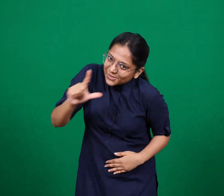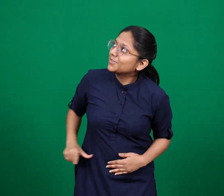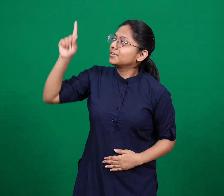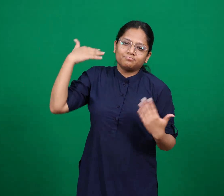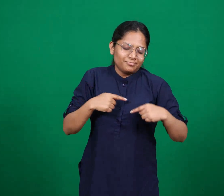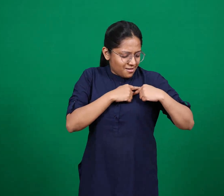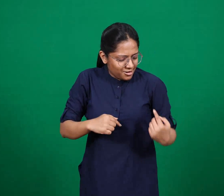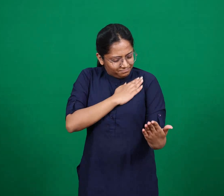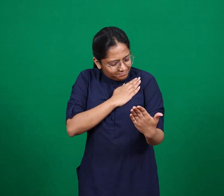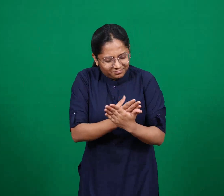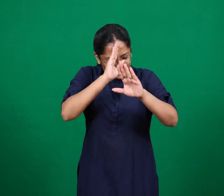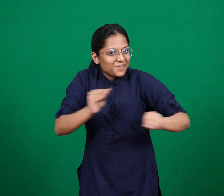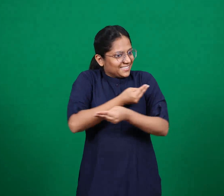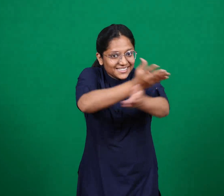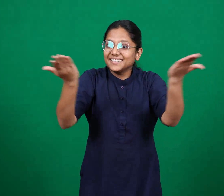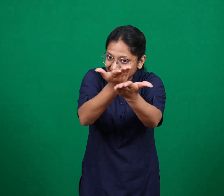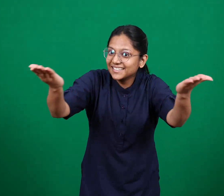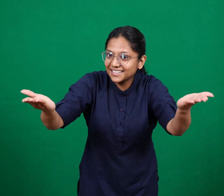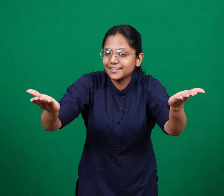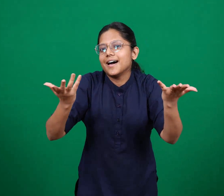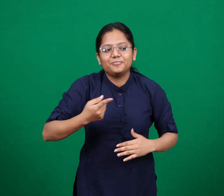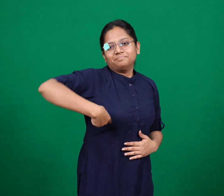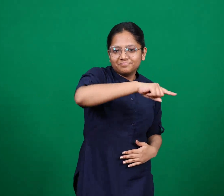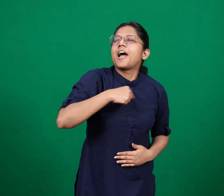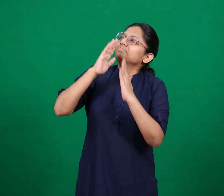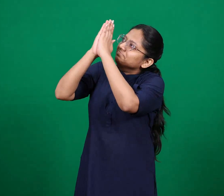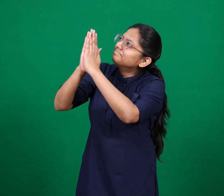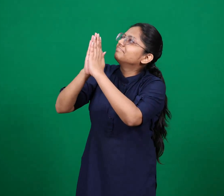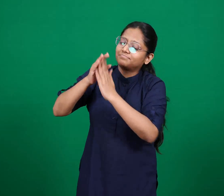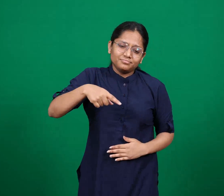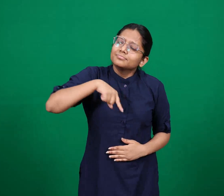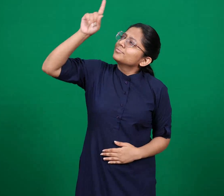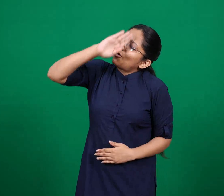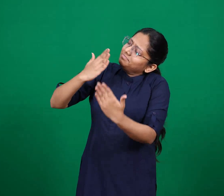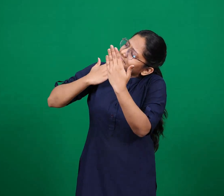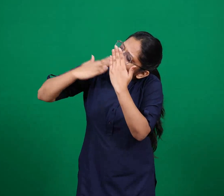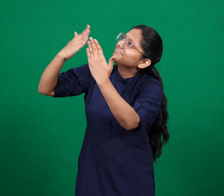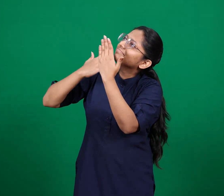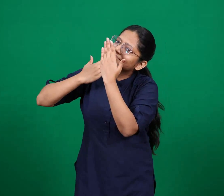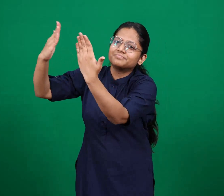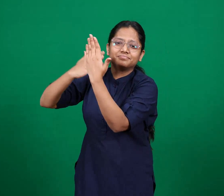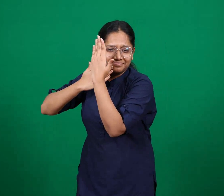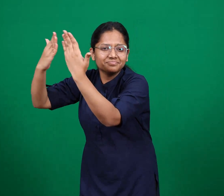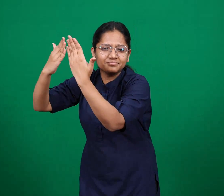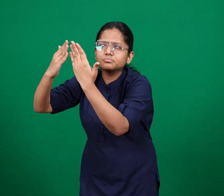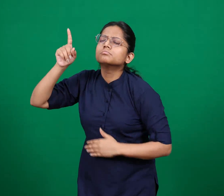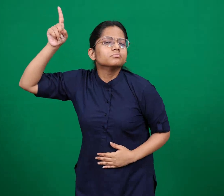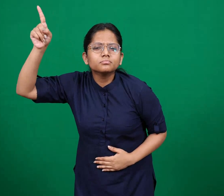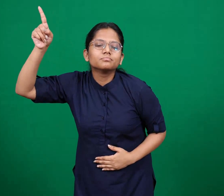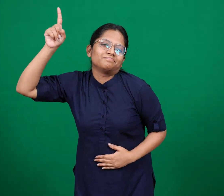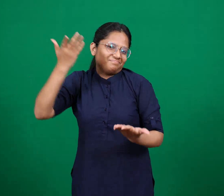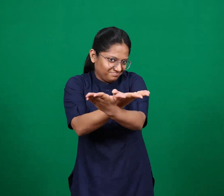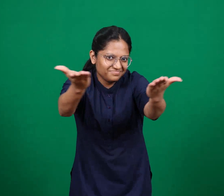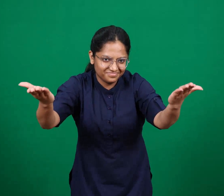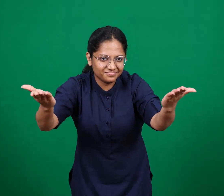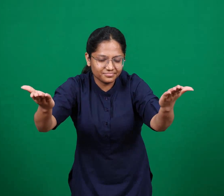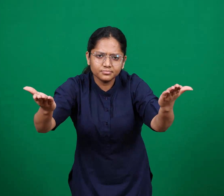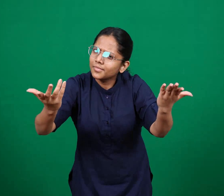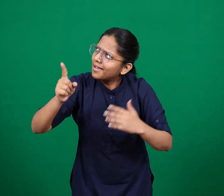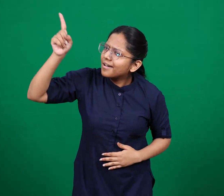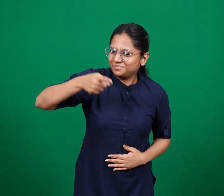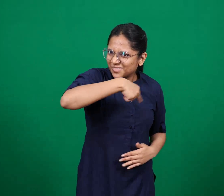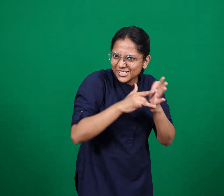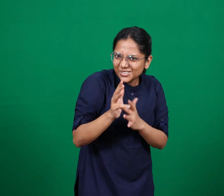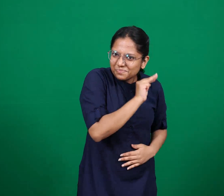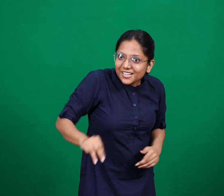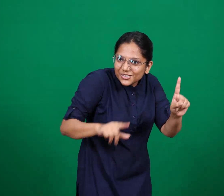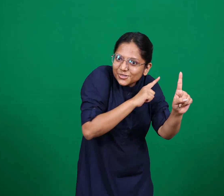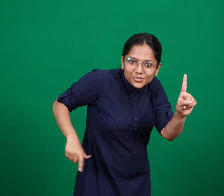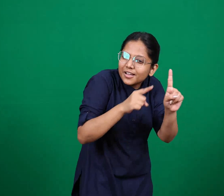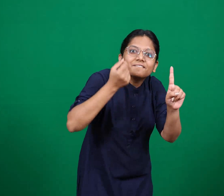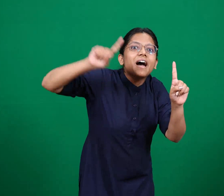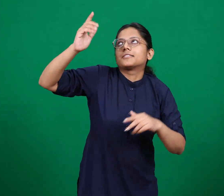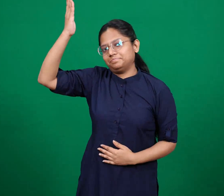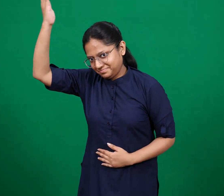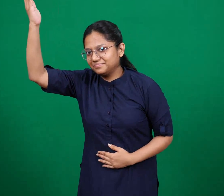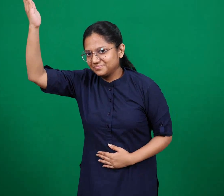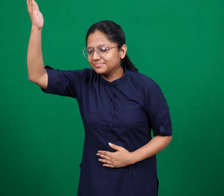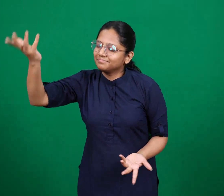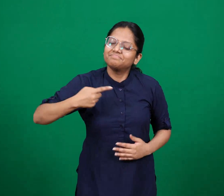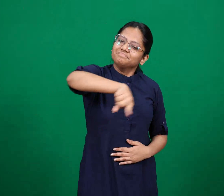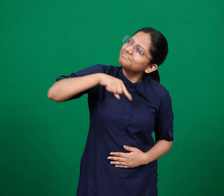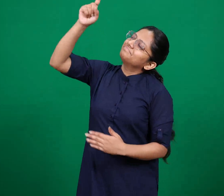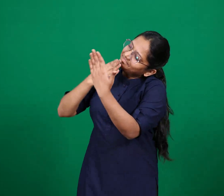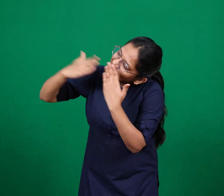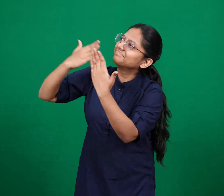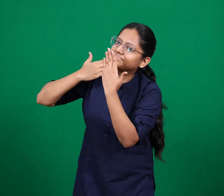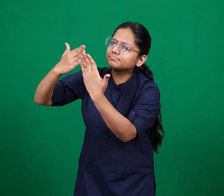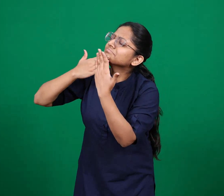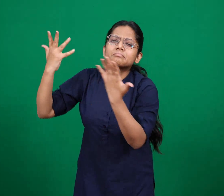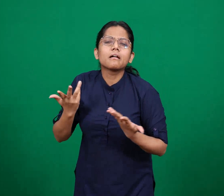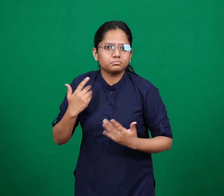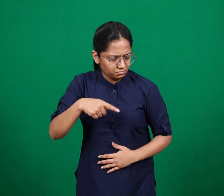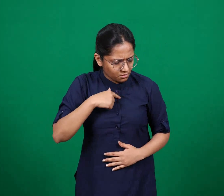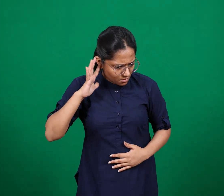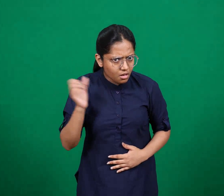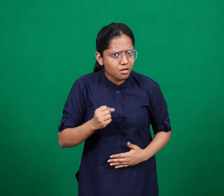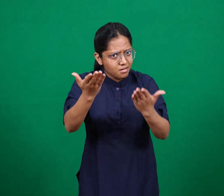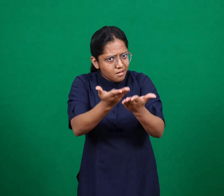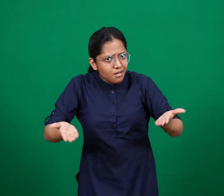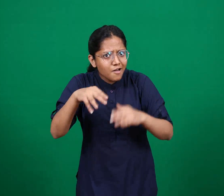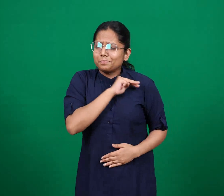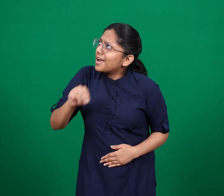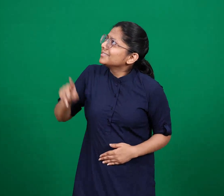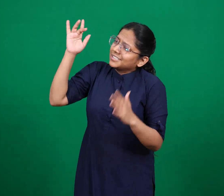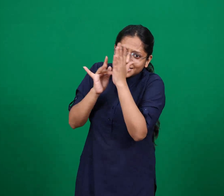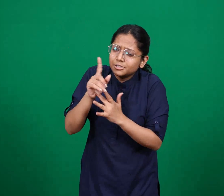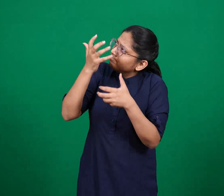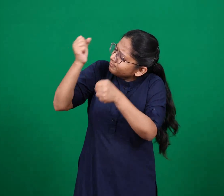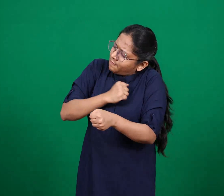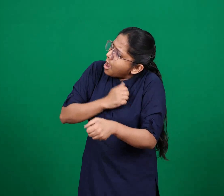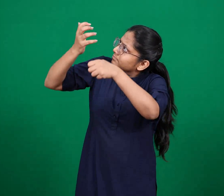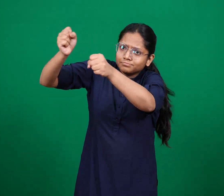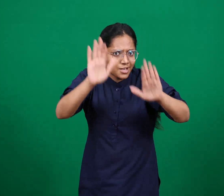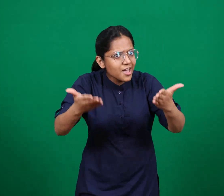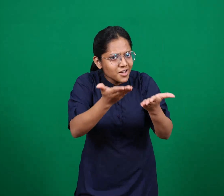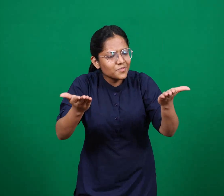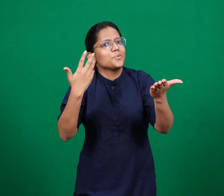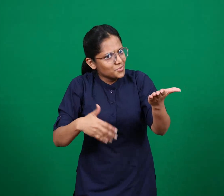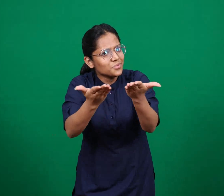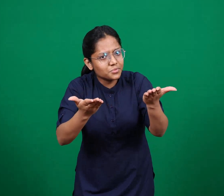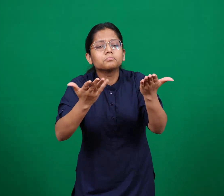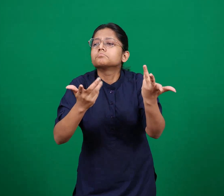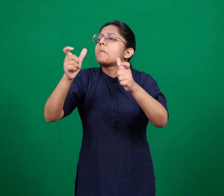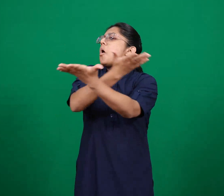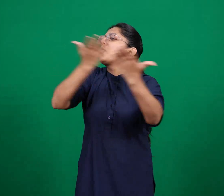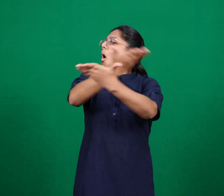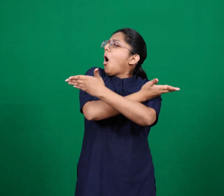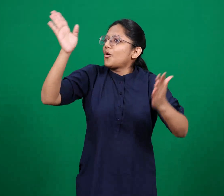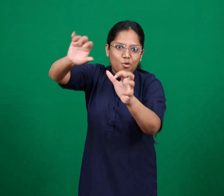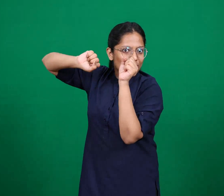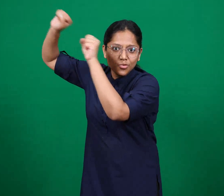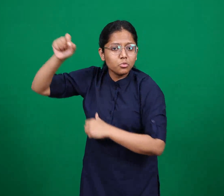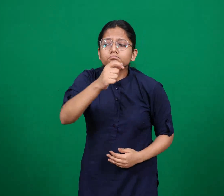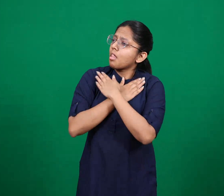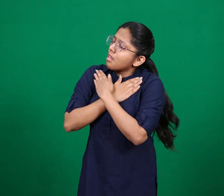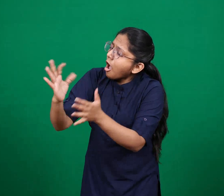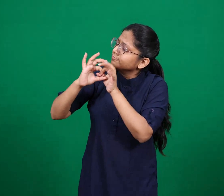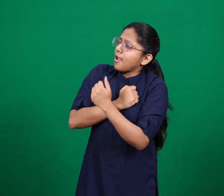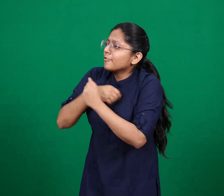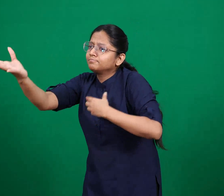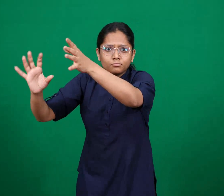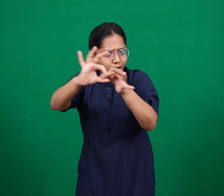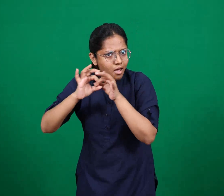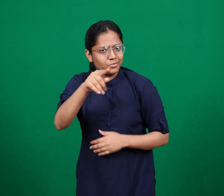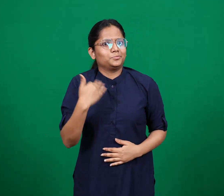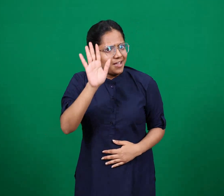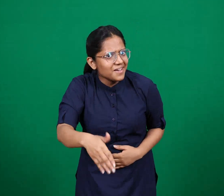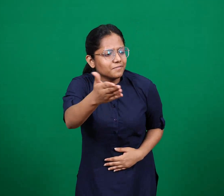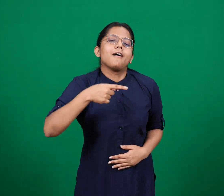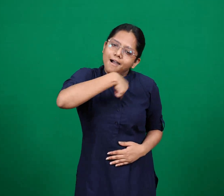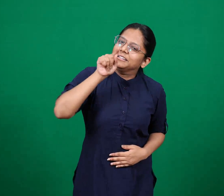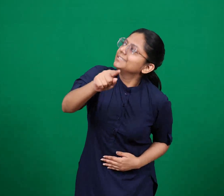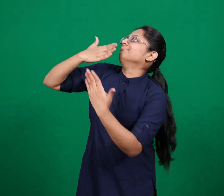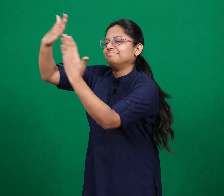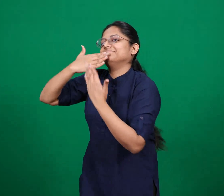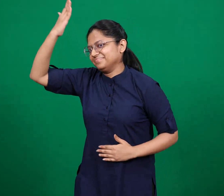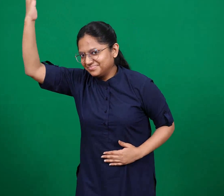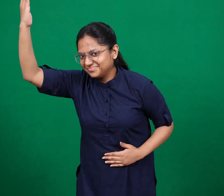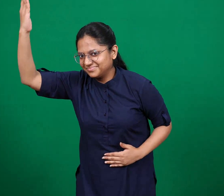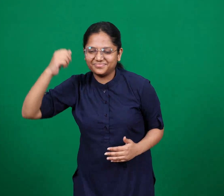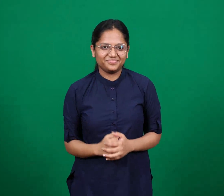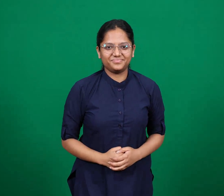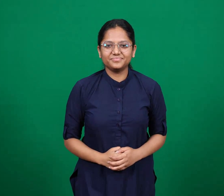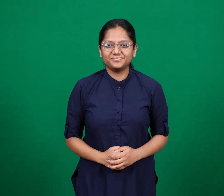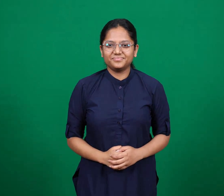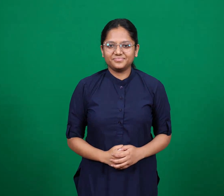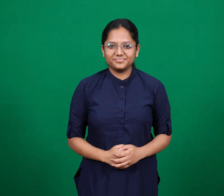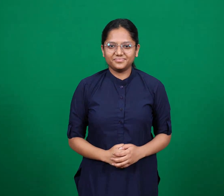We always thank God, the Father of our Lord Jesus Christ, when we pray for you, because we have heard about your faith in Christ Jesus and your love for all the saints-